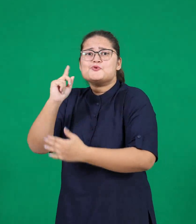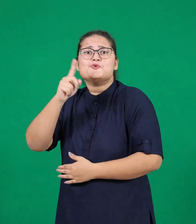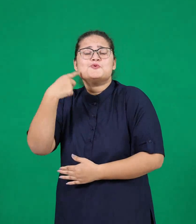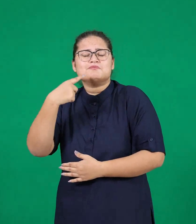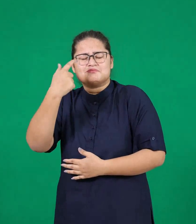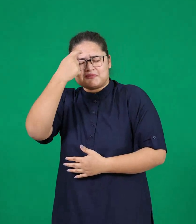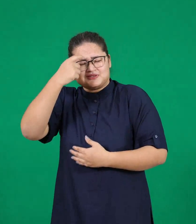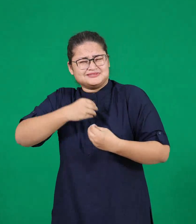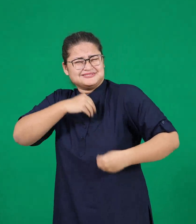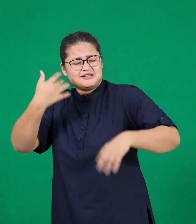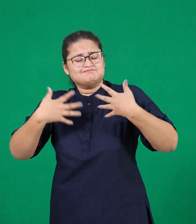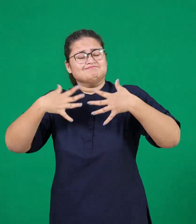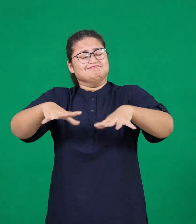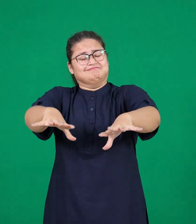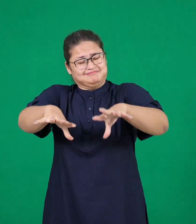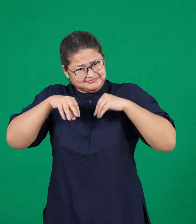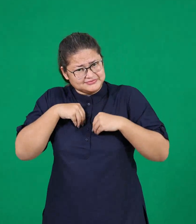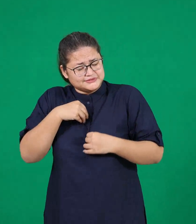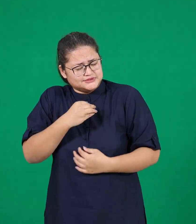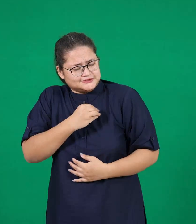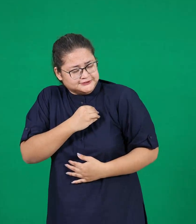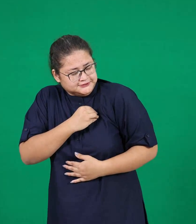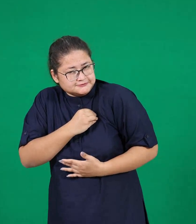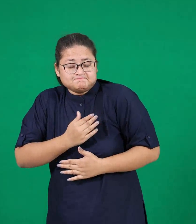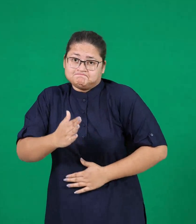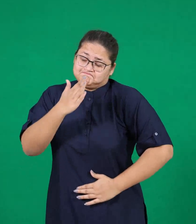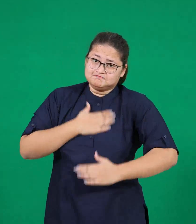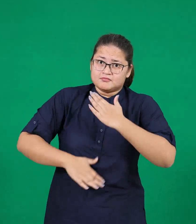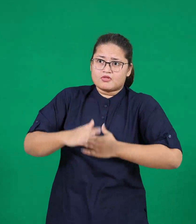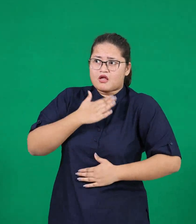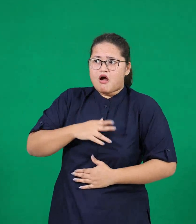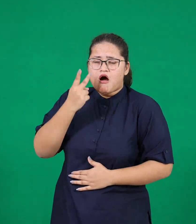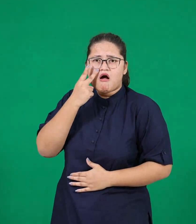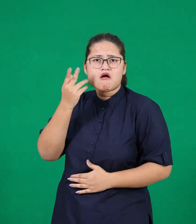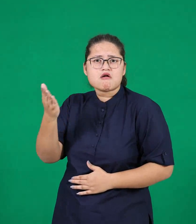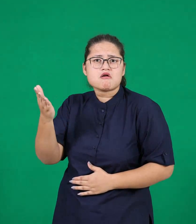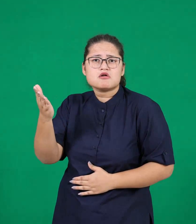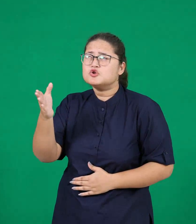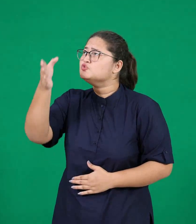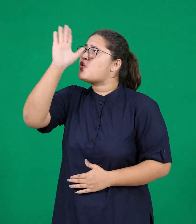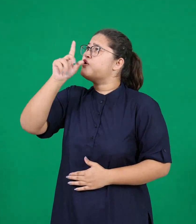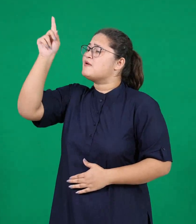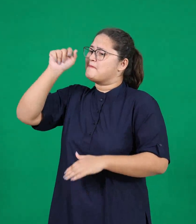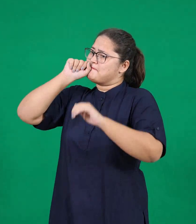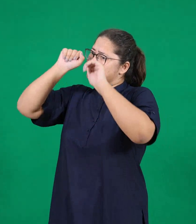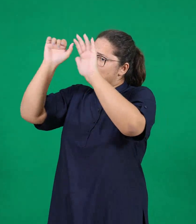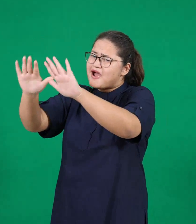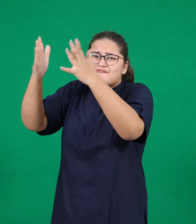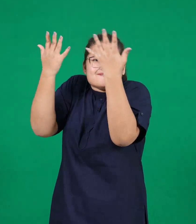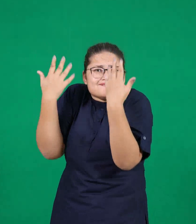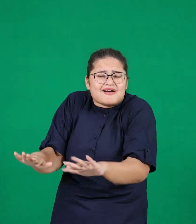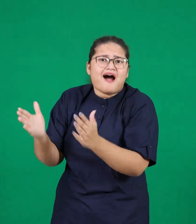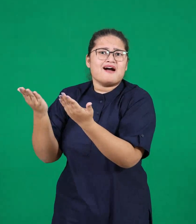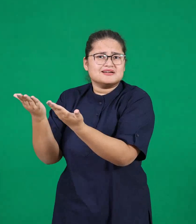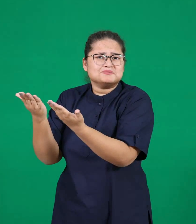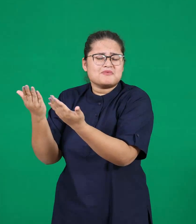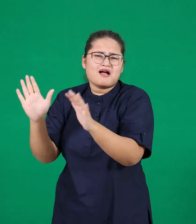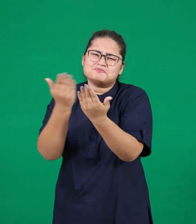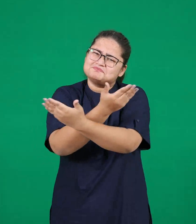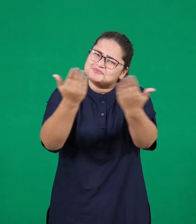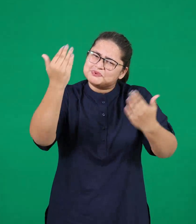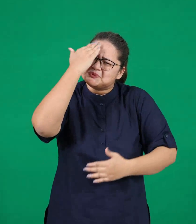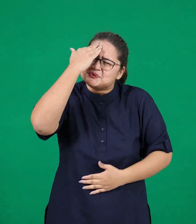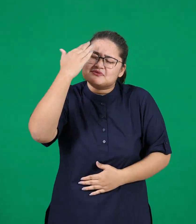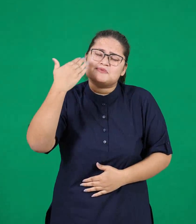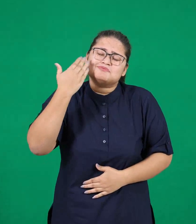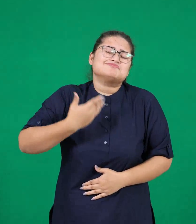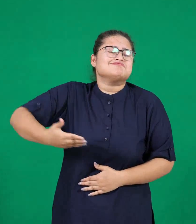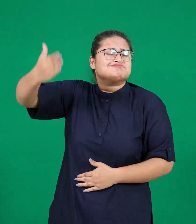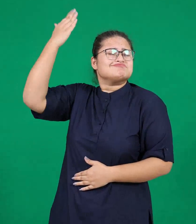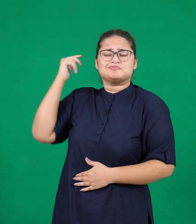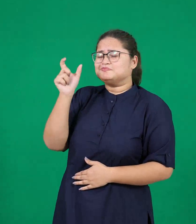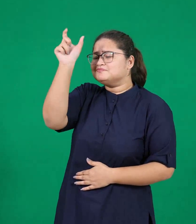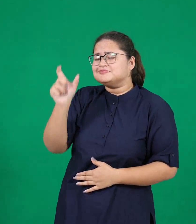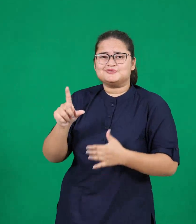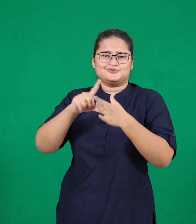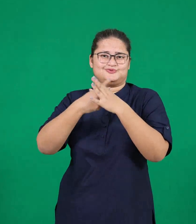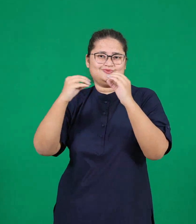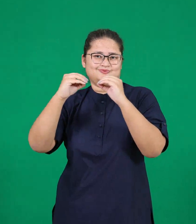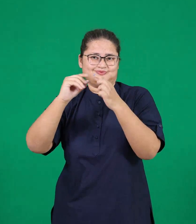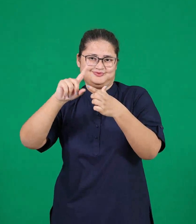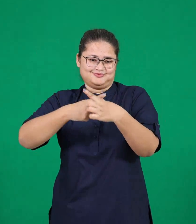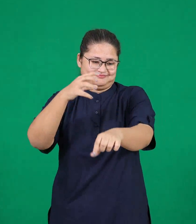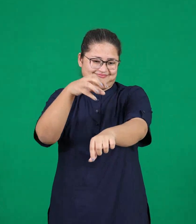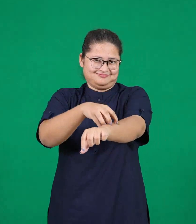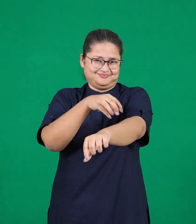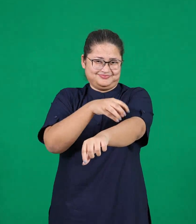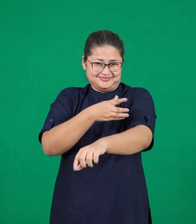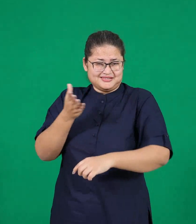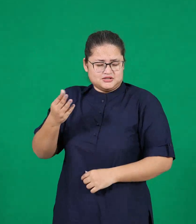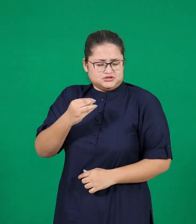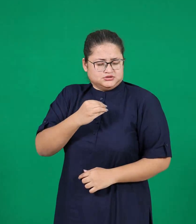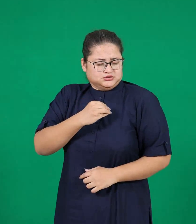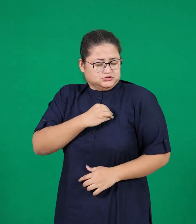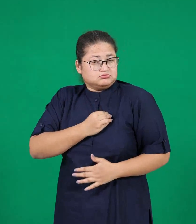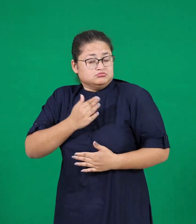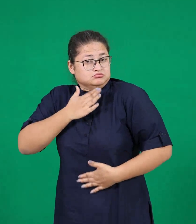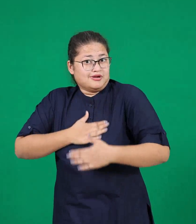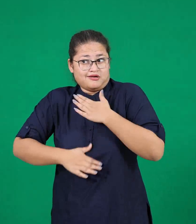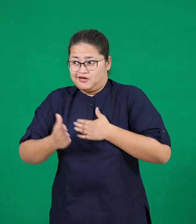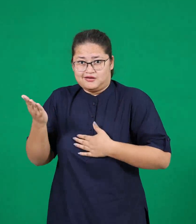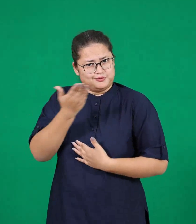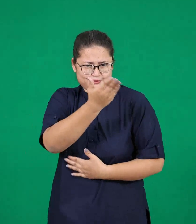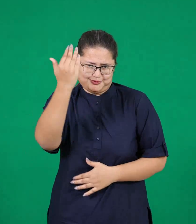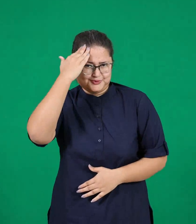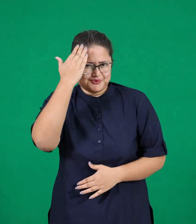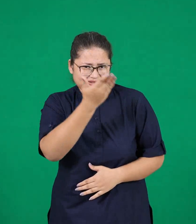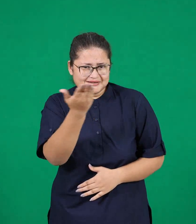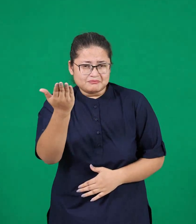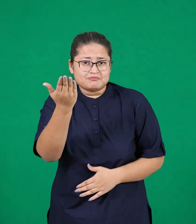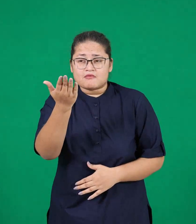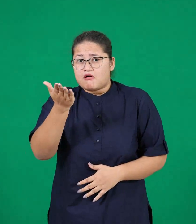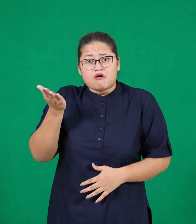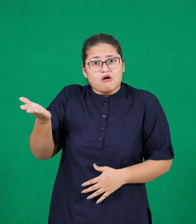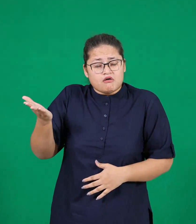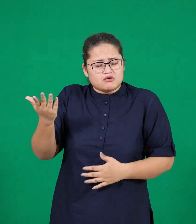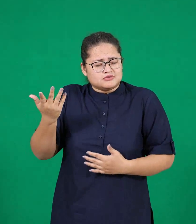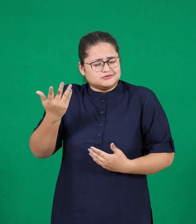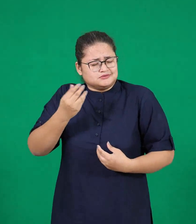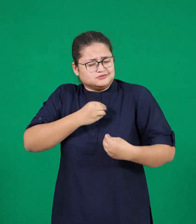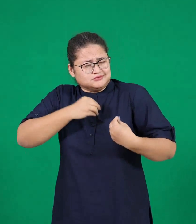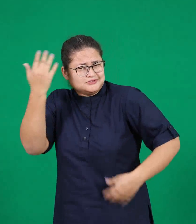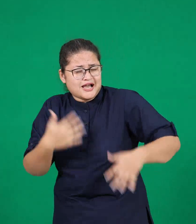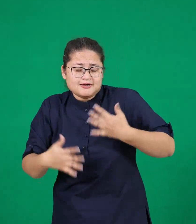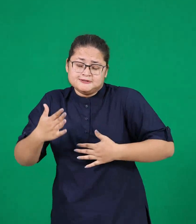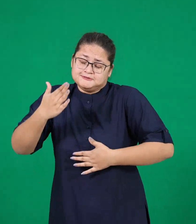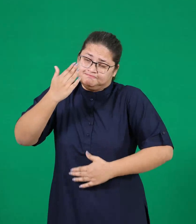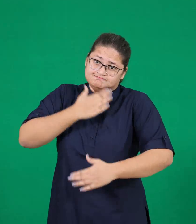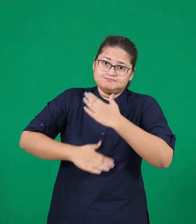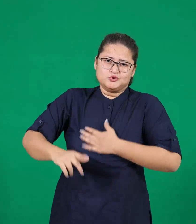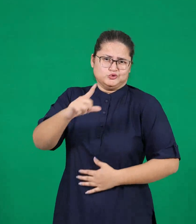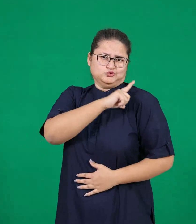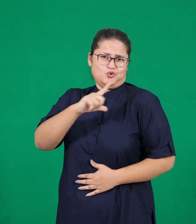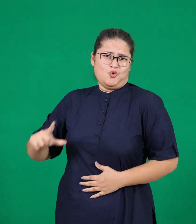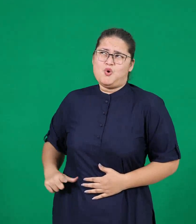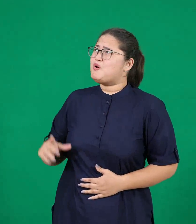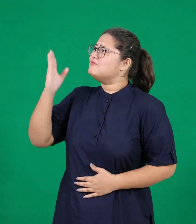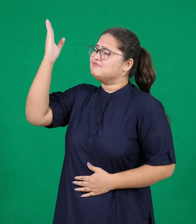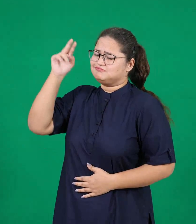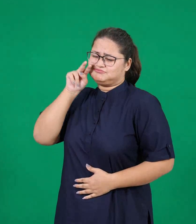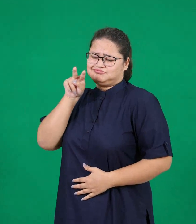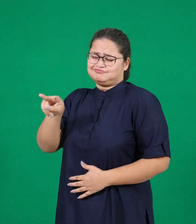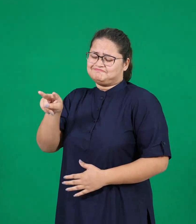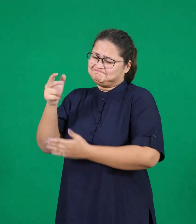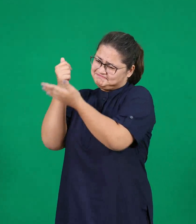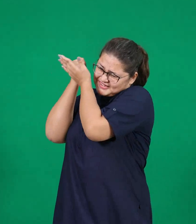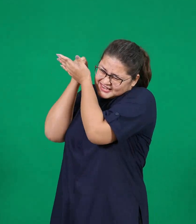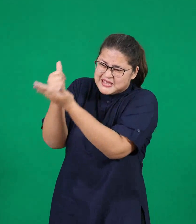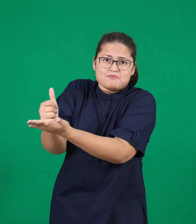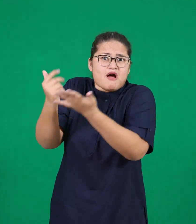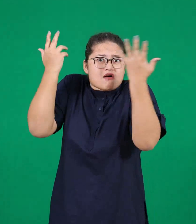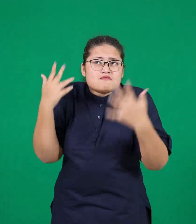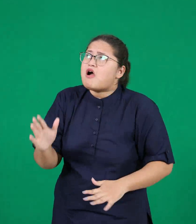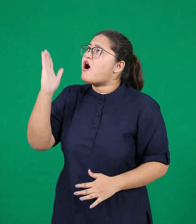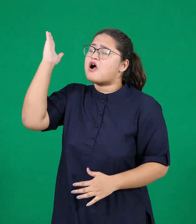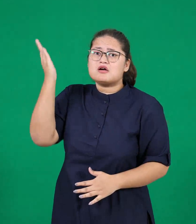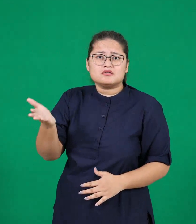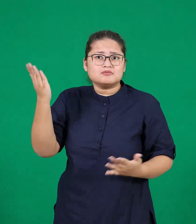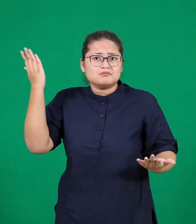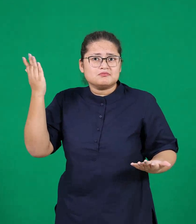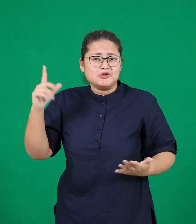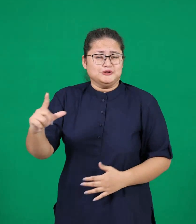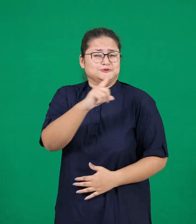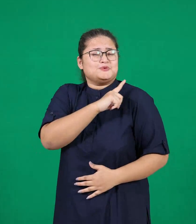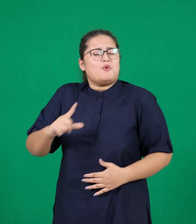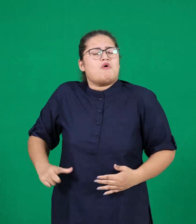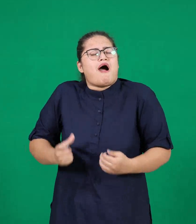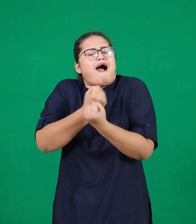You have heard of Job ' s perseverance and have seen the outcome from the Lord.